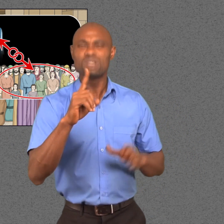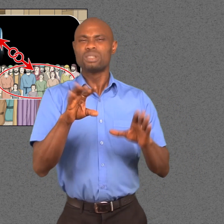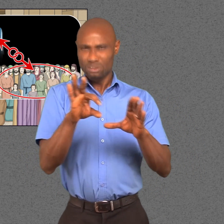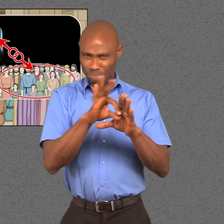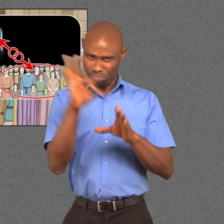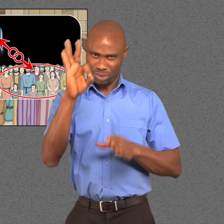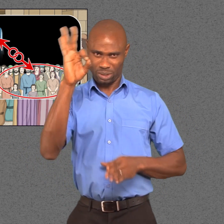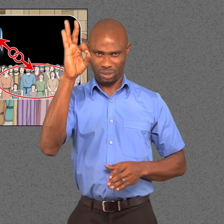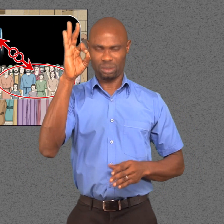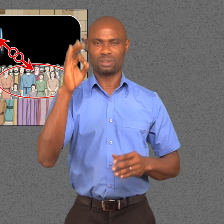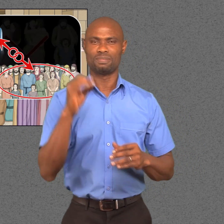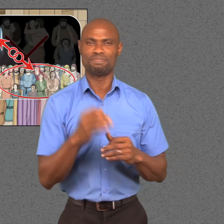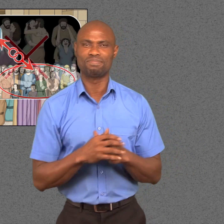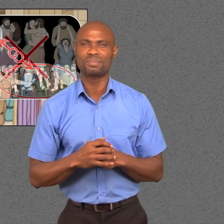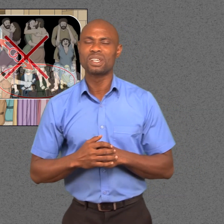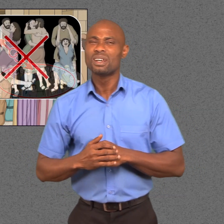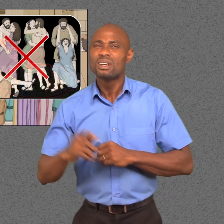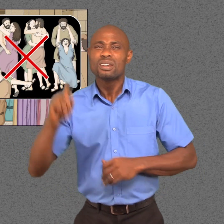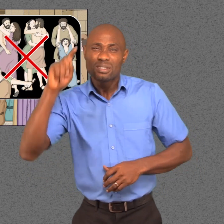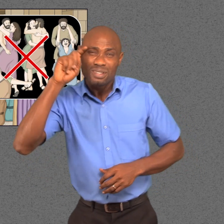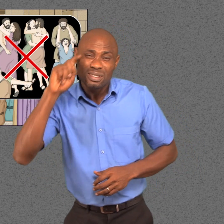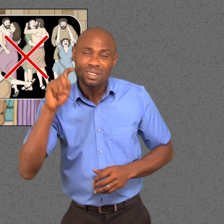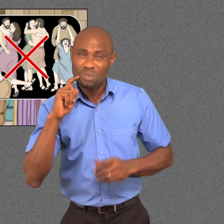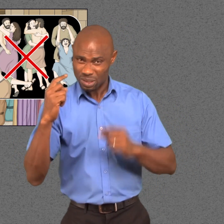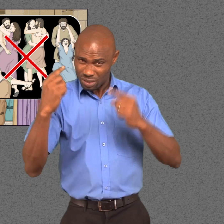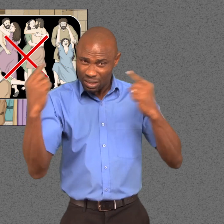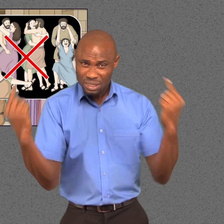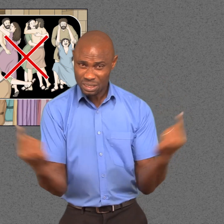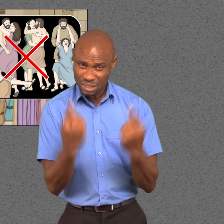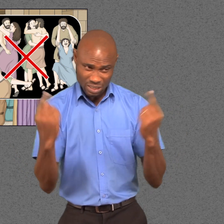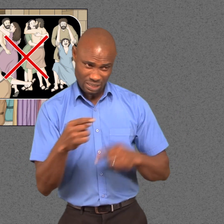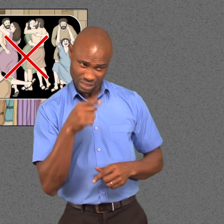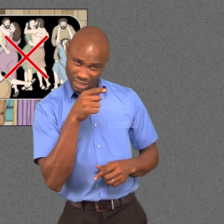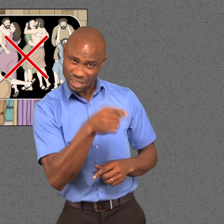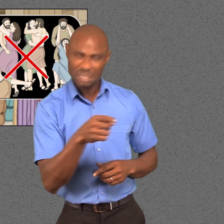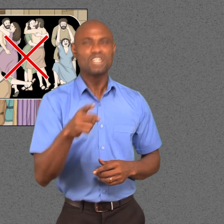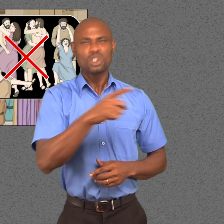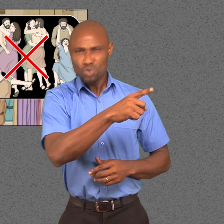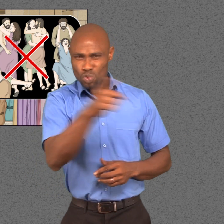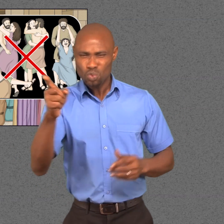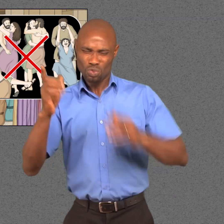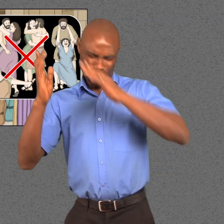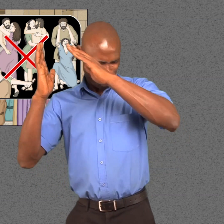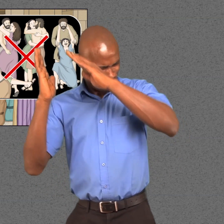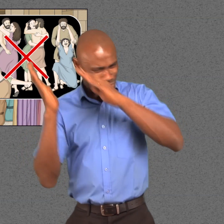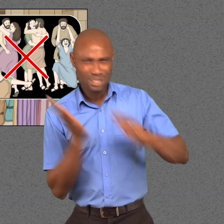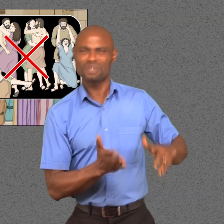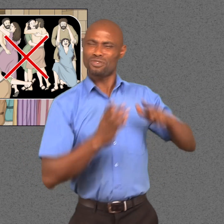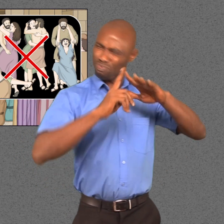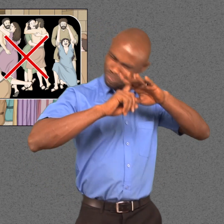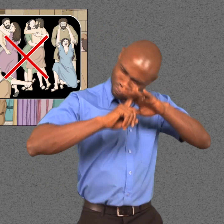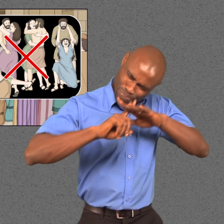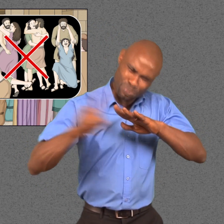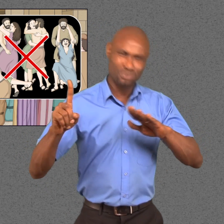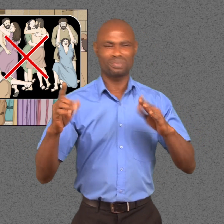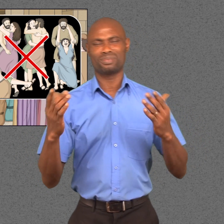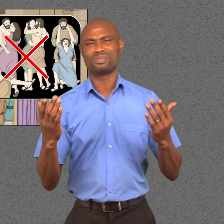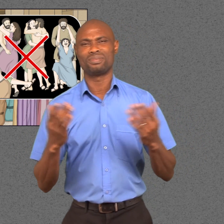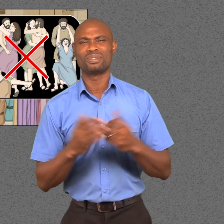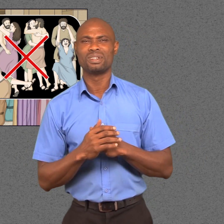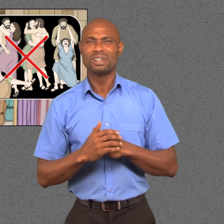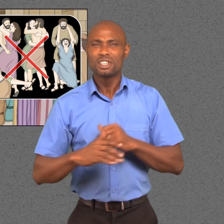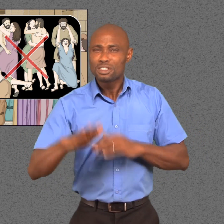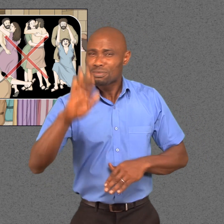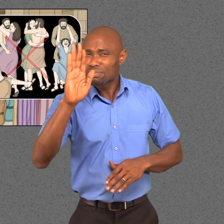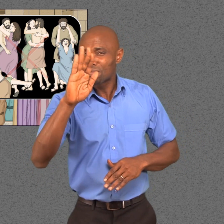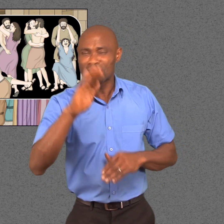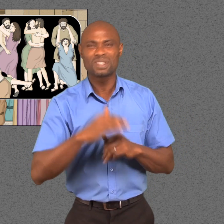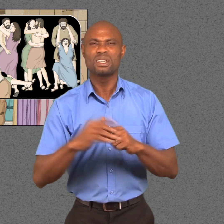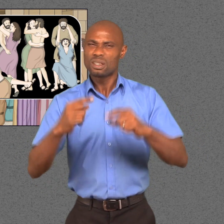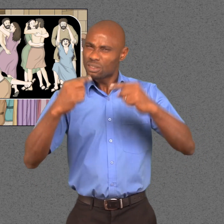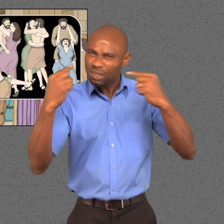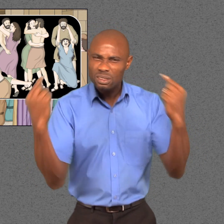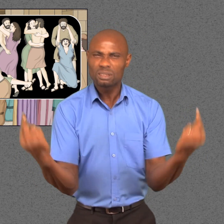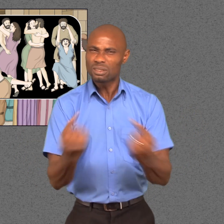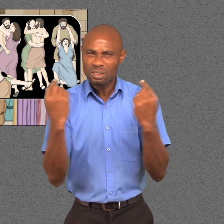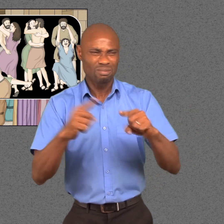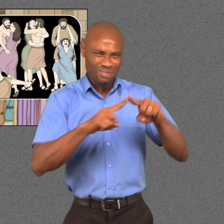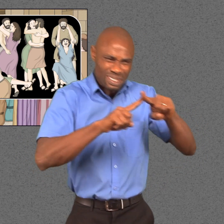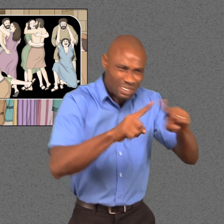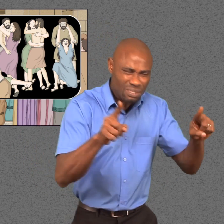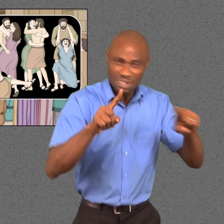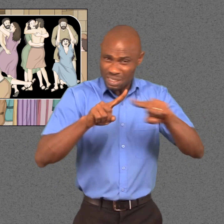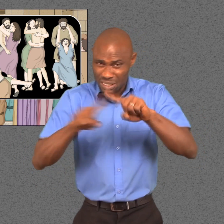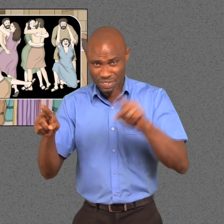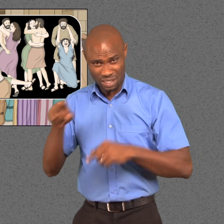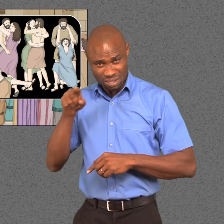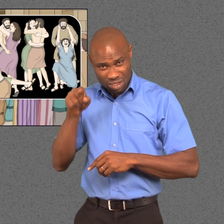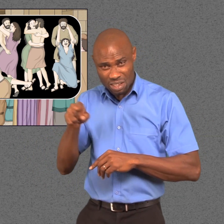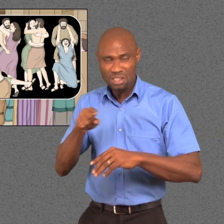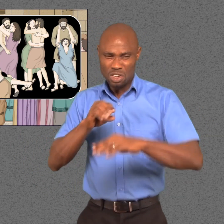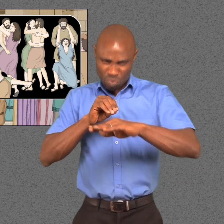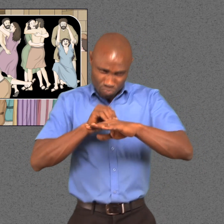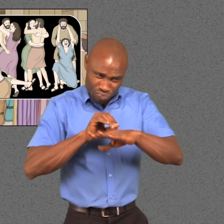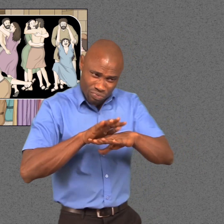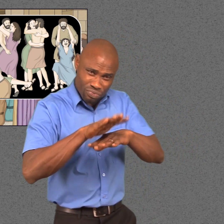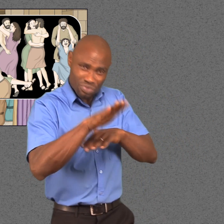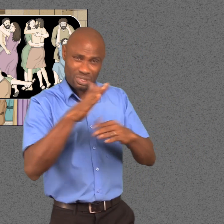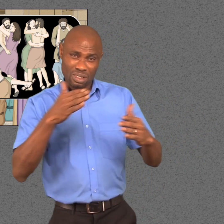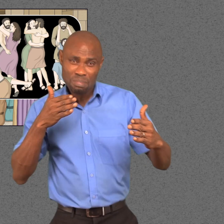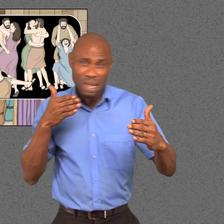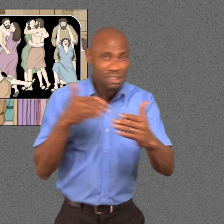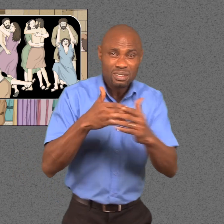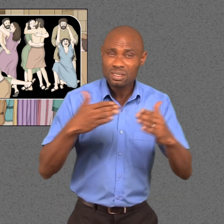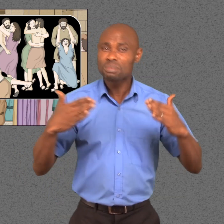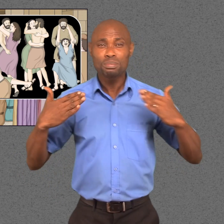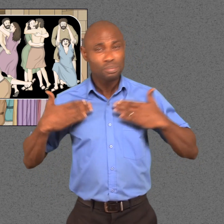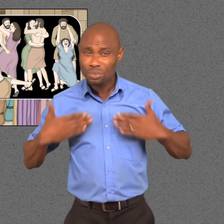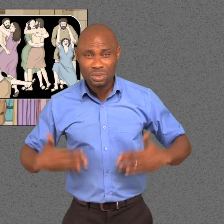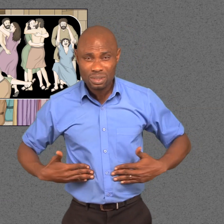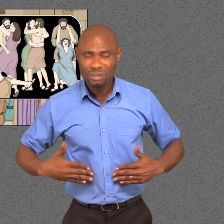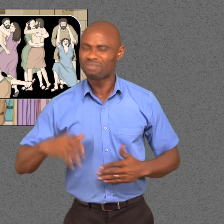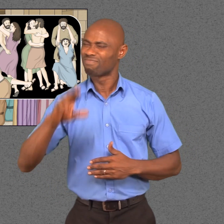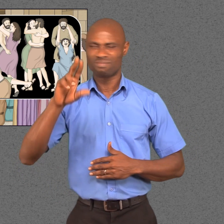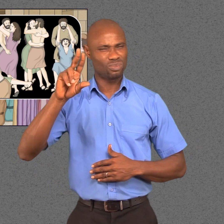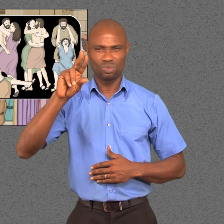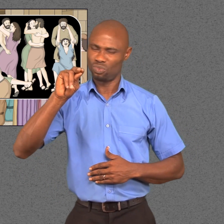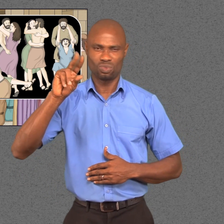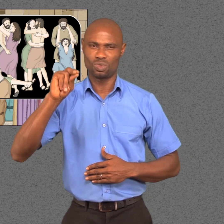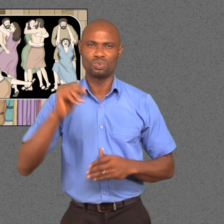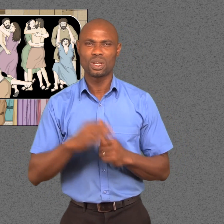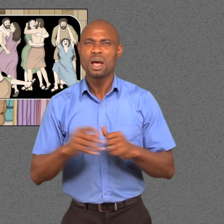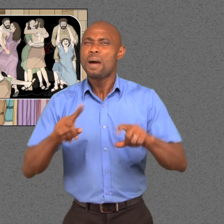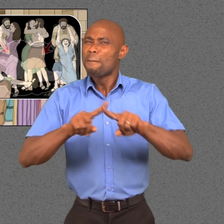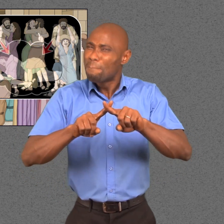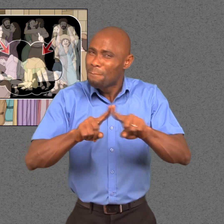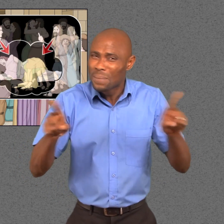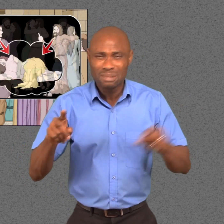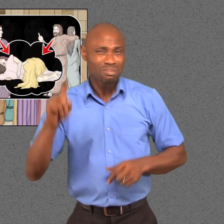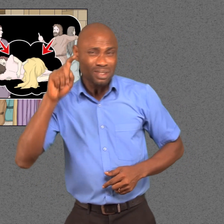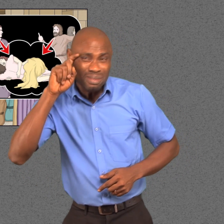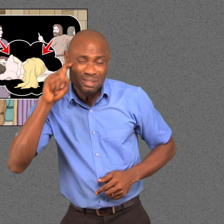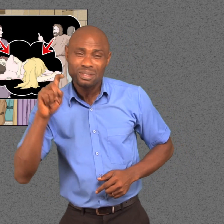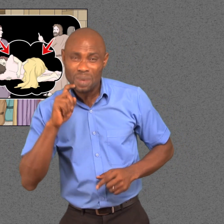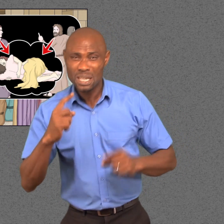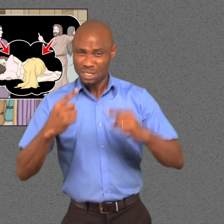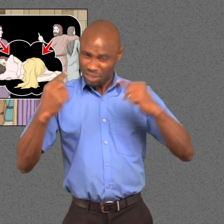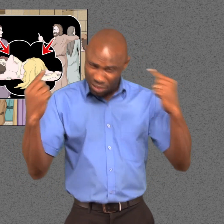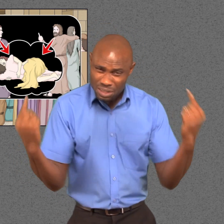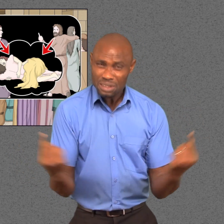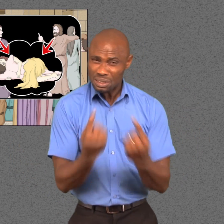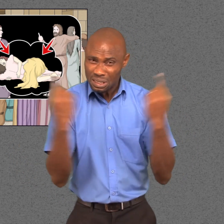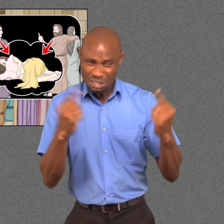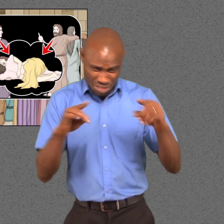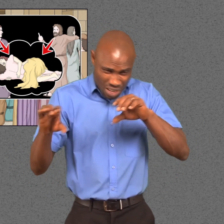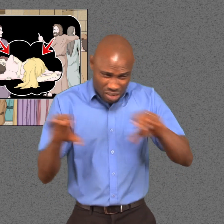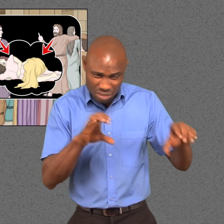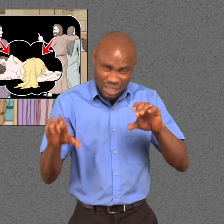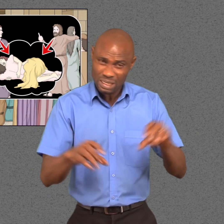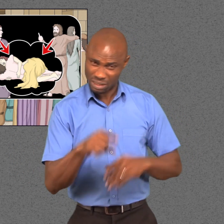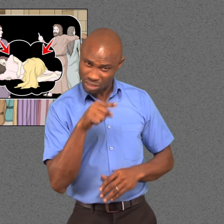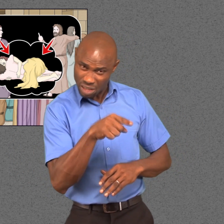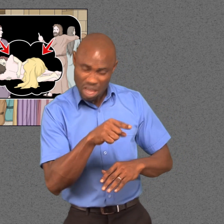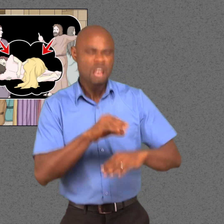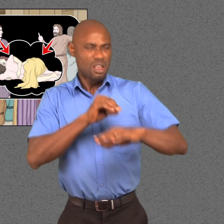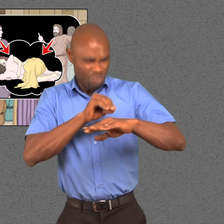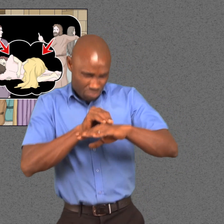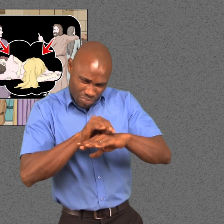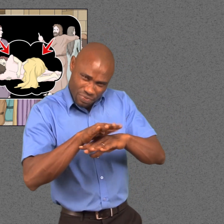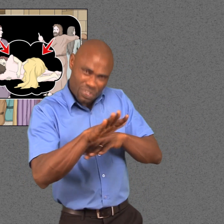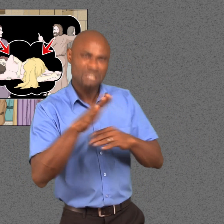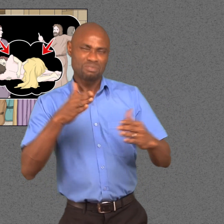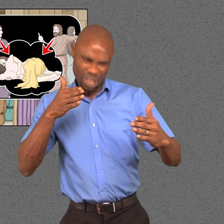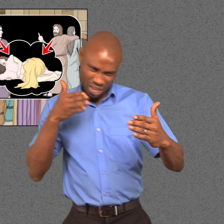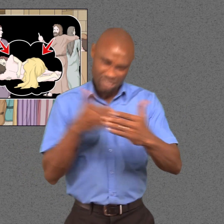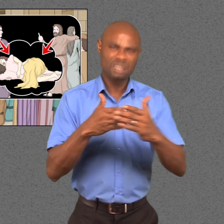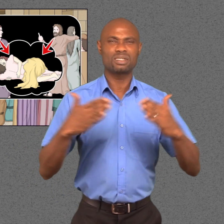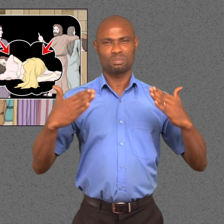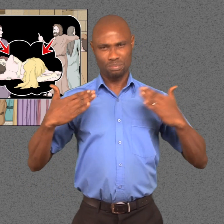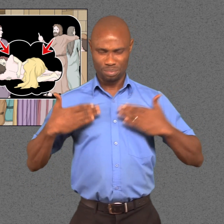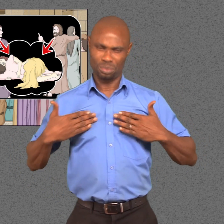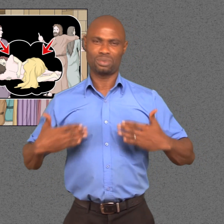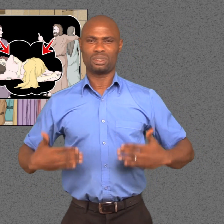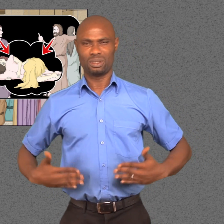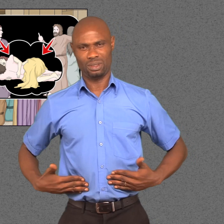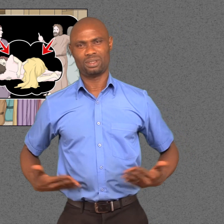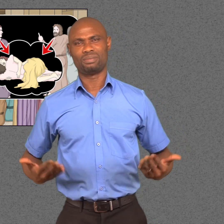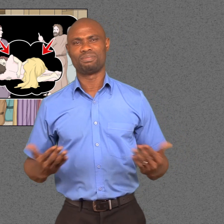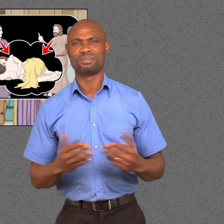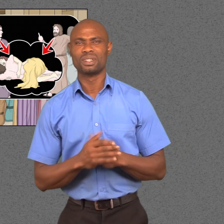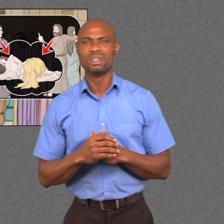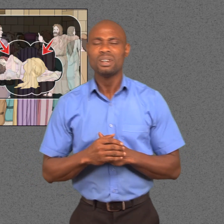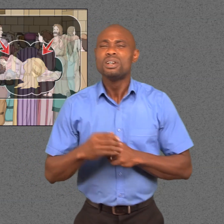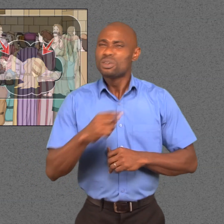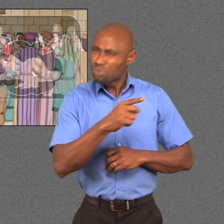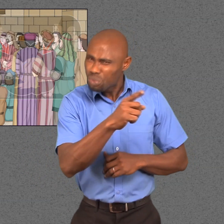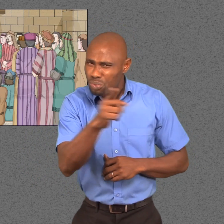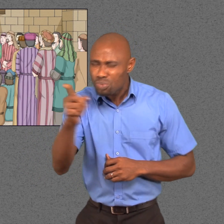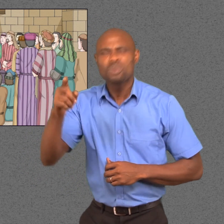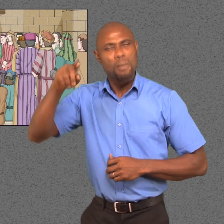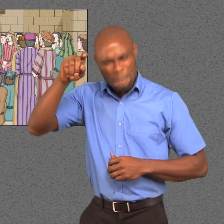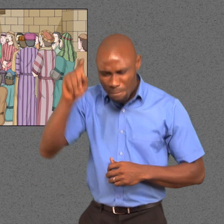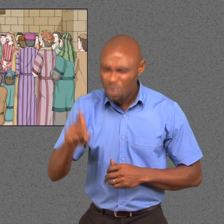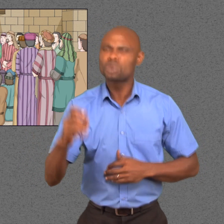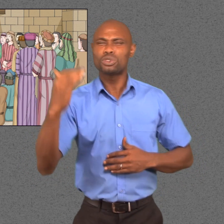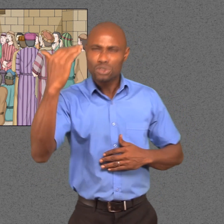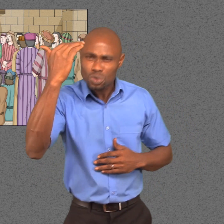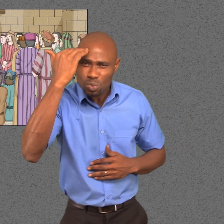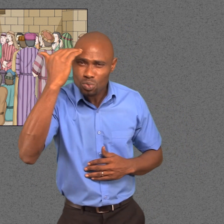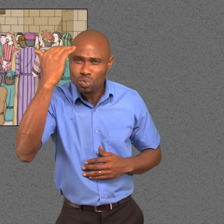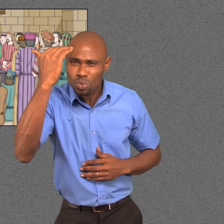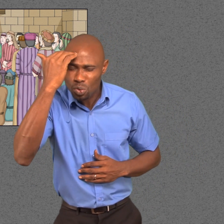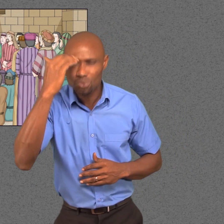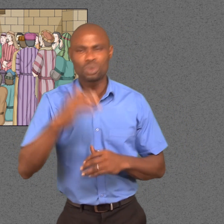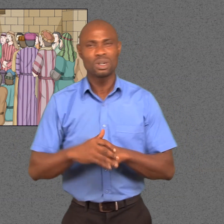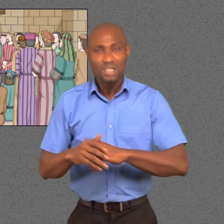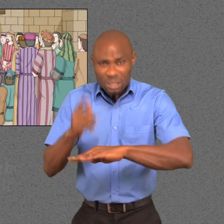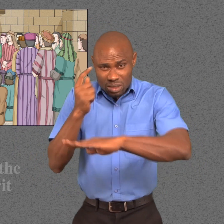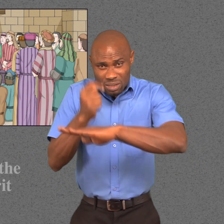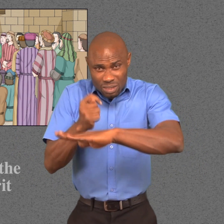Flee from sexual immorality. Every other sin a man can commit is outside his body, but he who sins sexually sins against his own body.